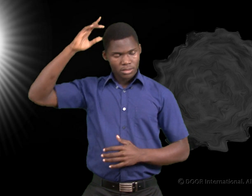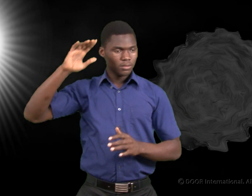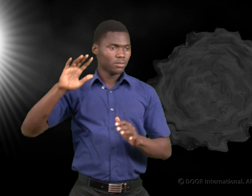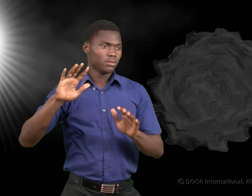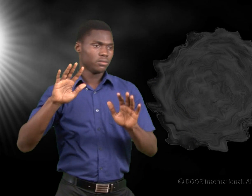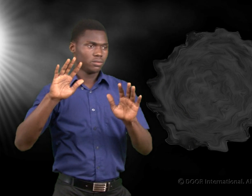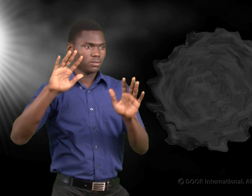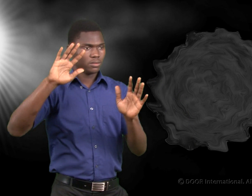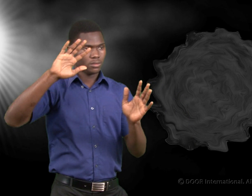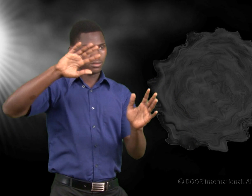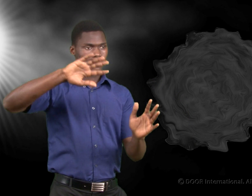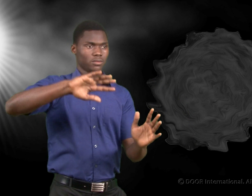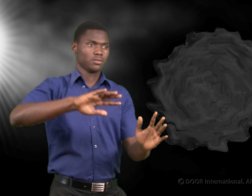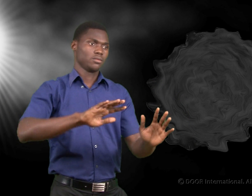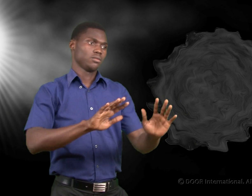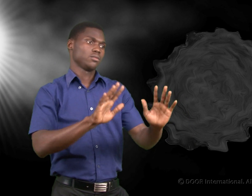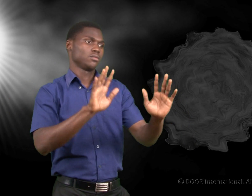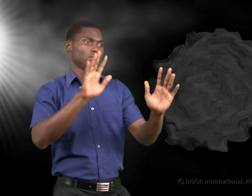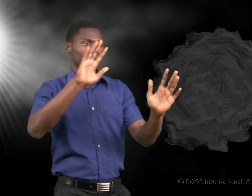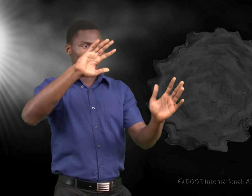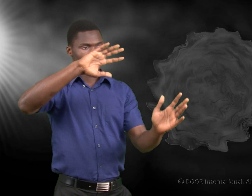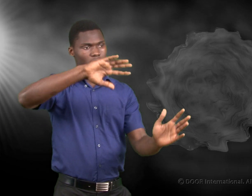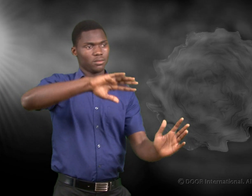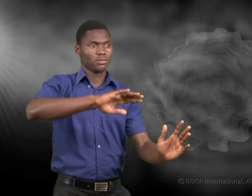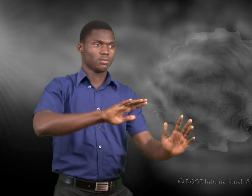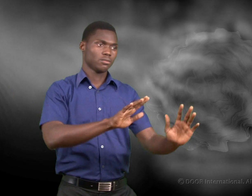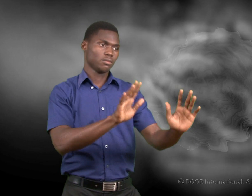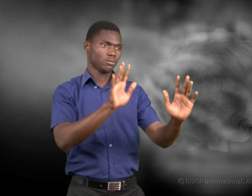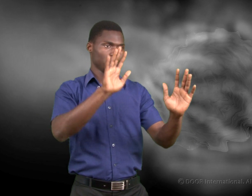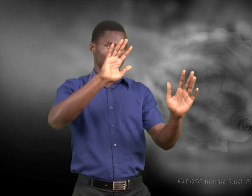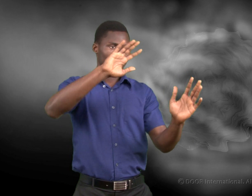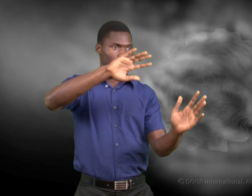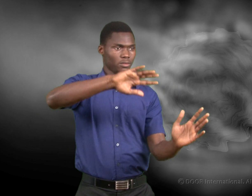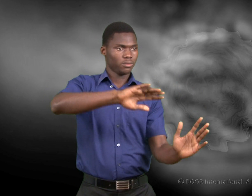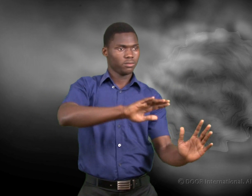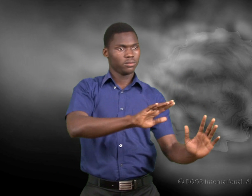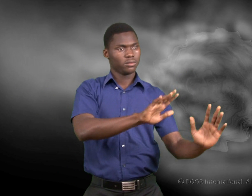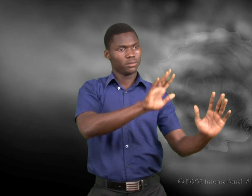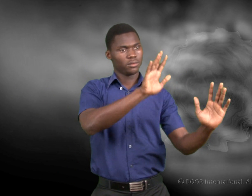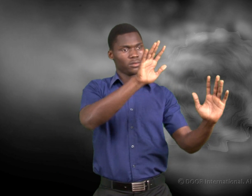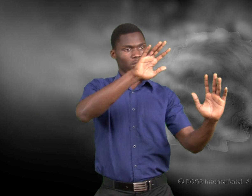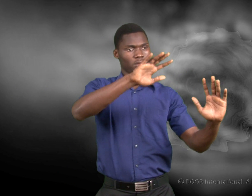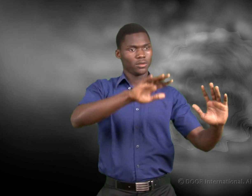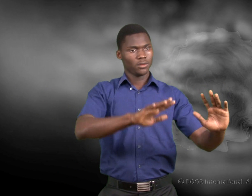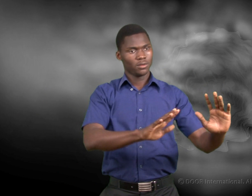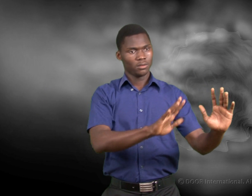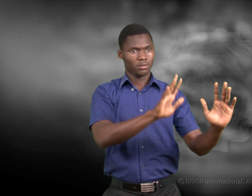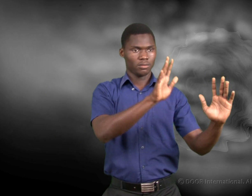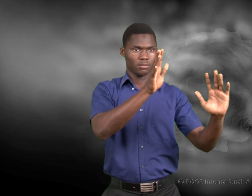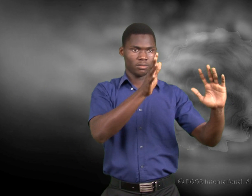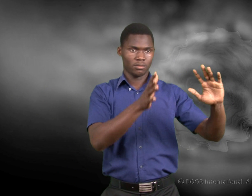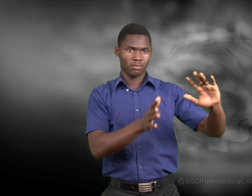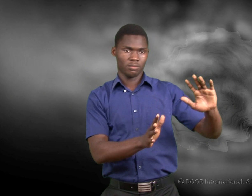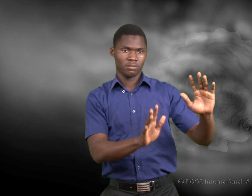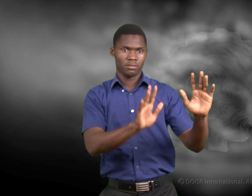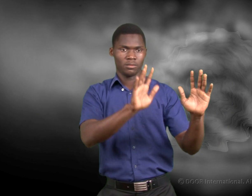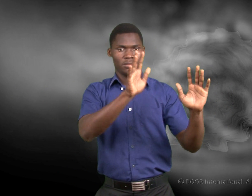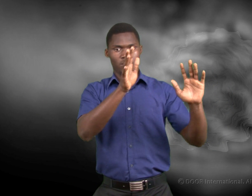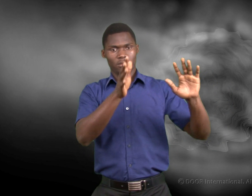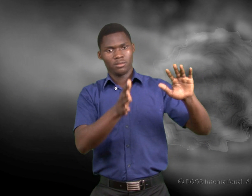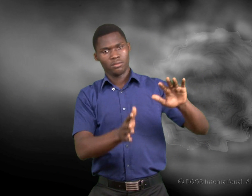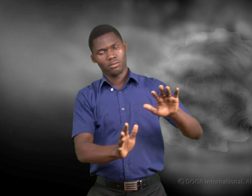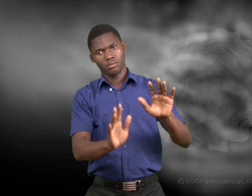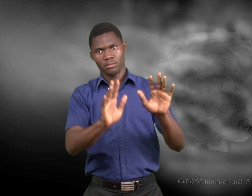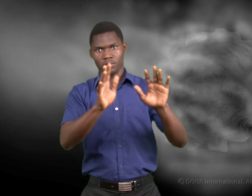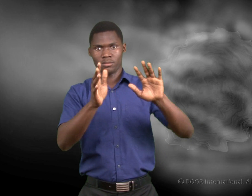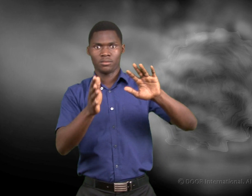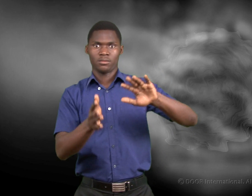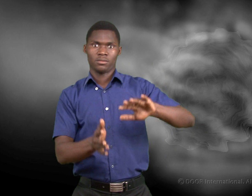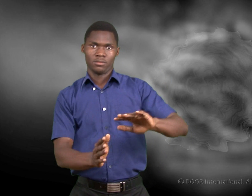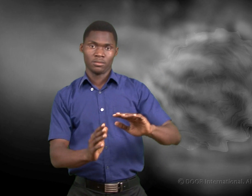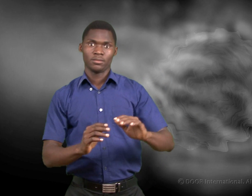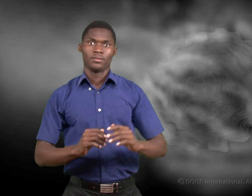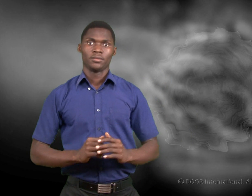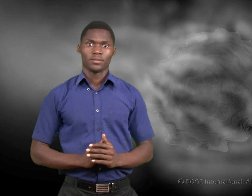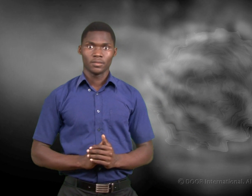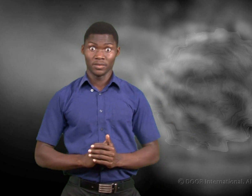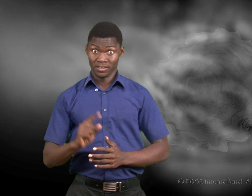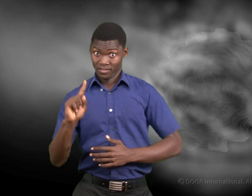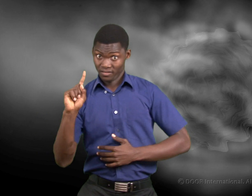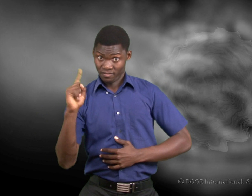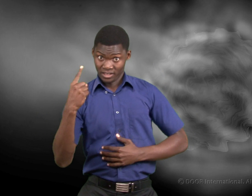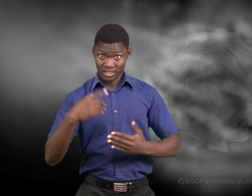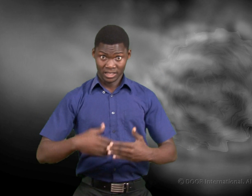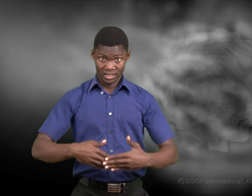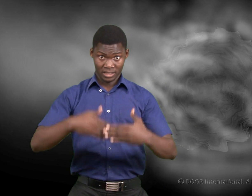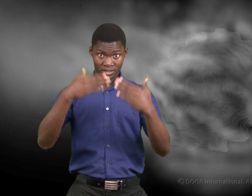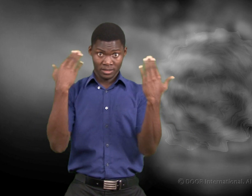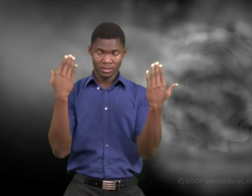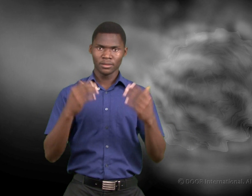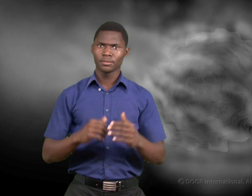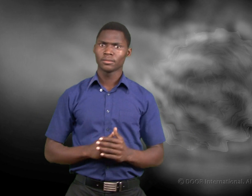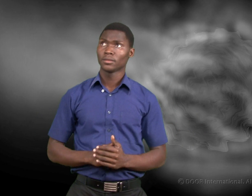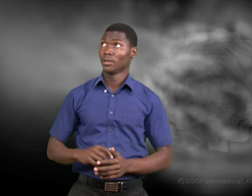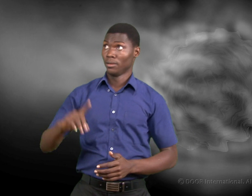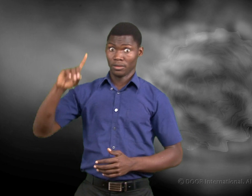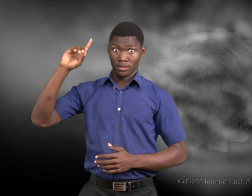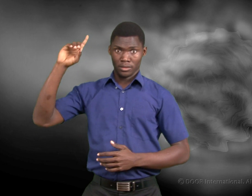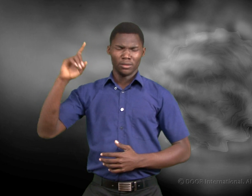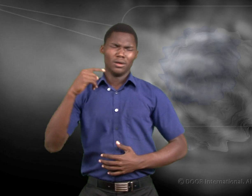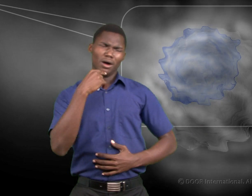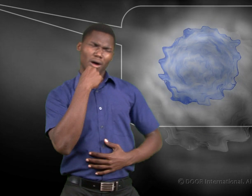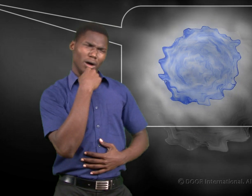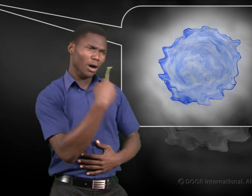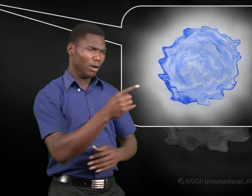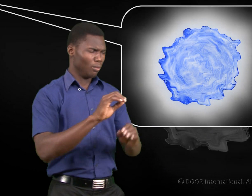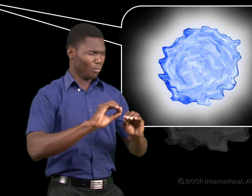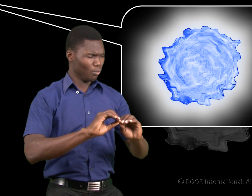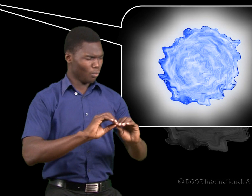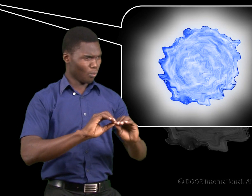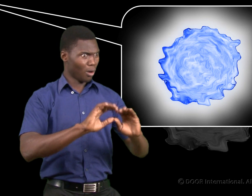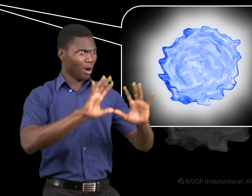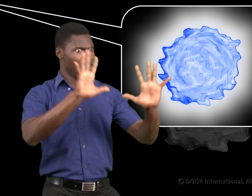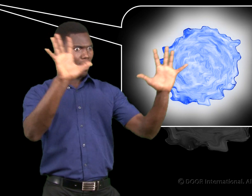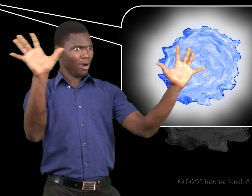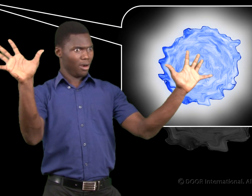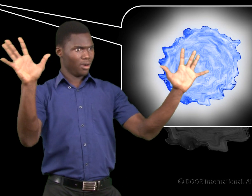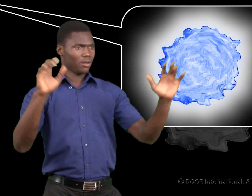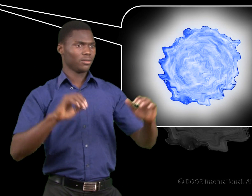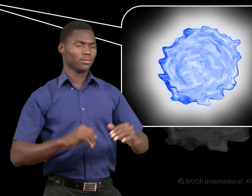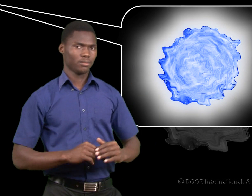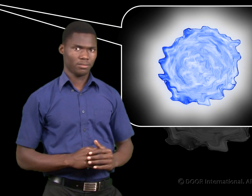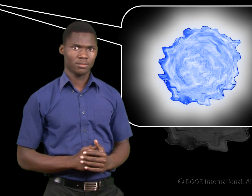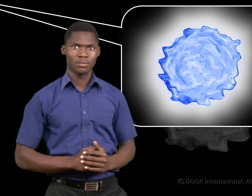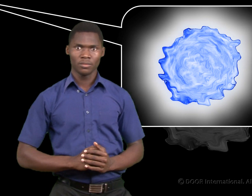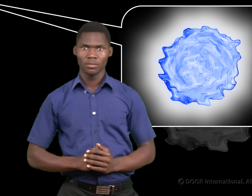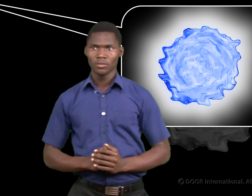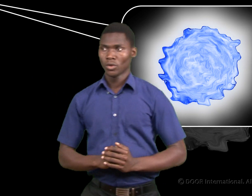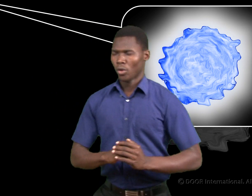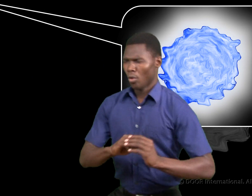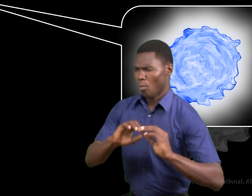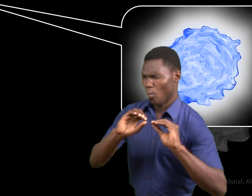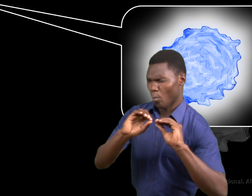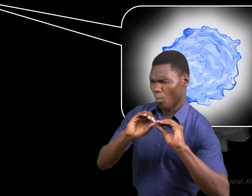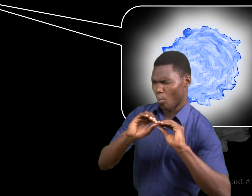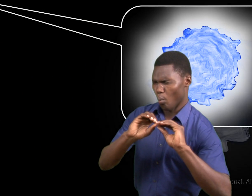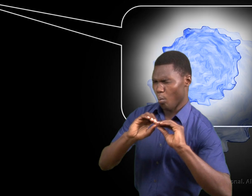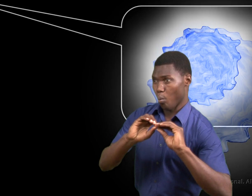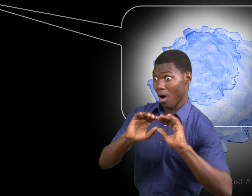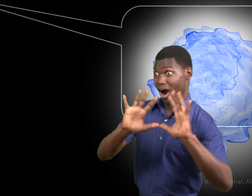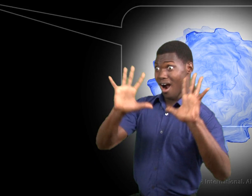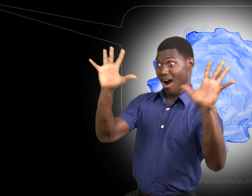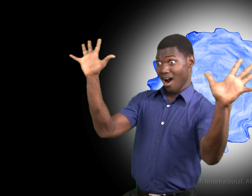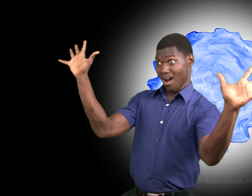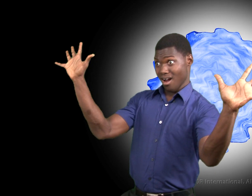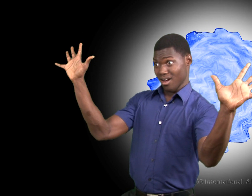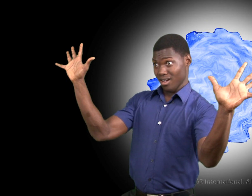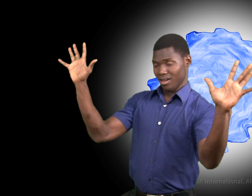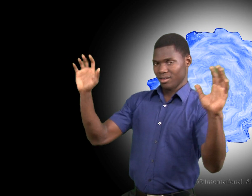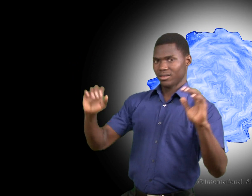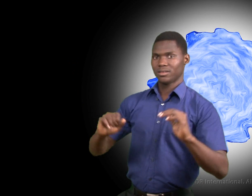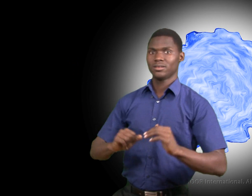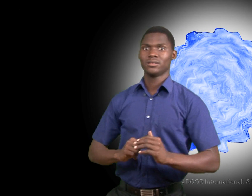And God said, “Let there be light,” and there was light.